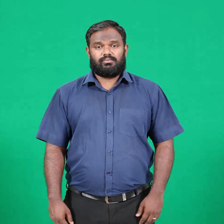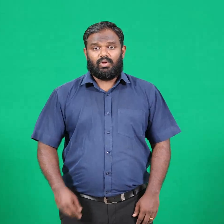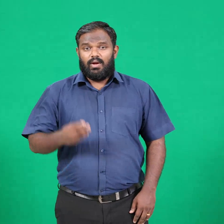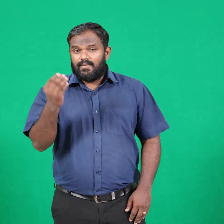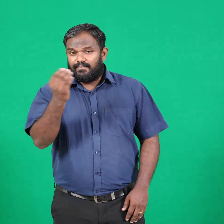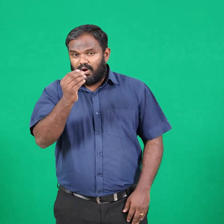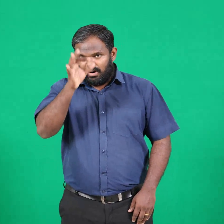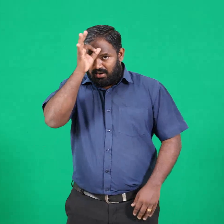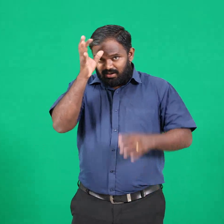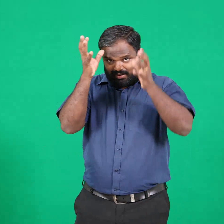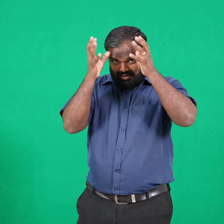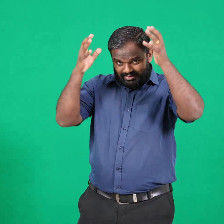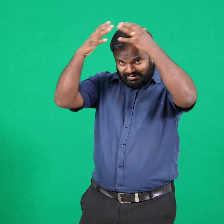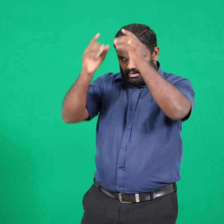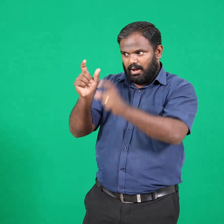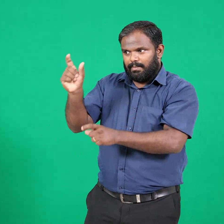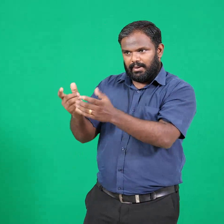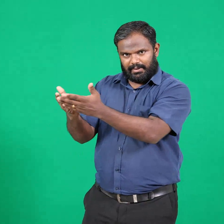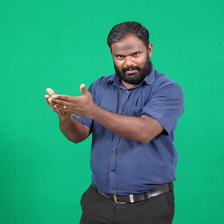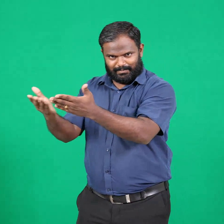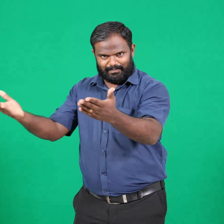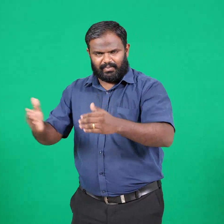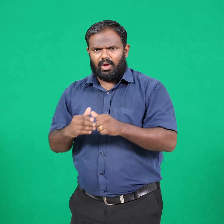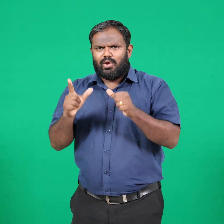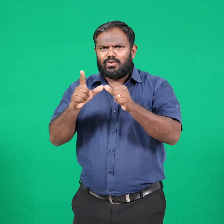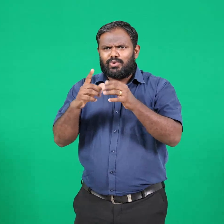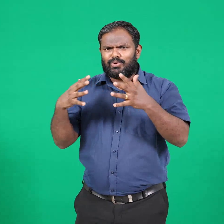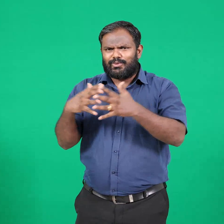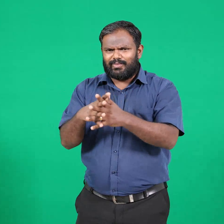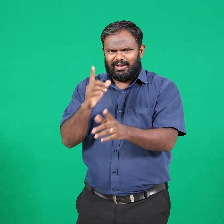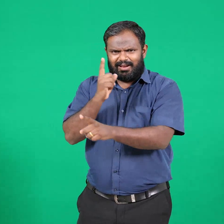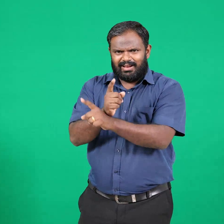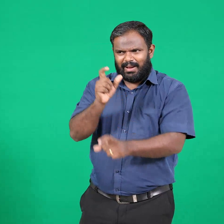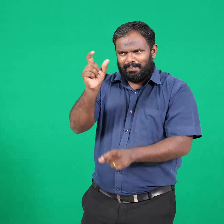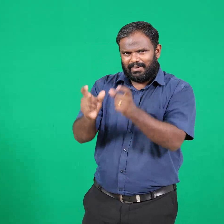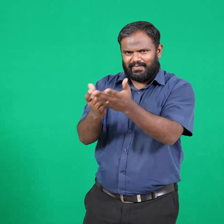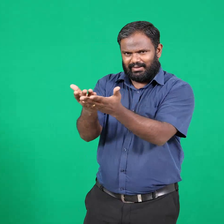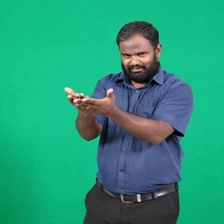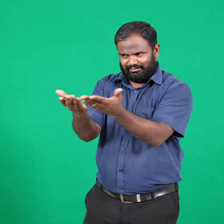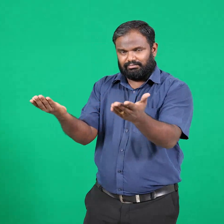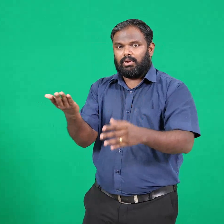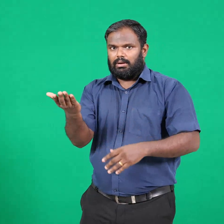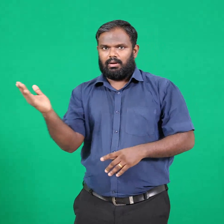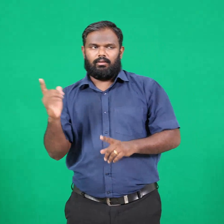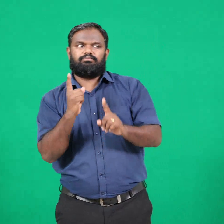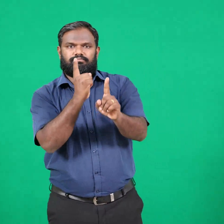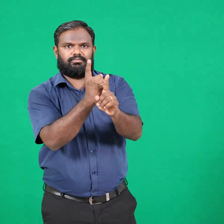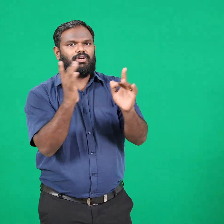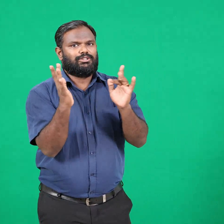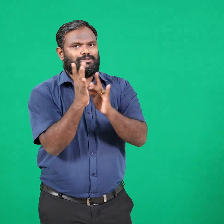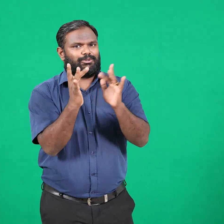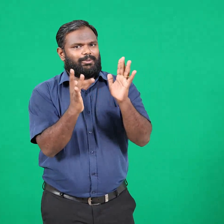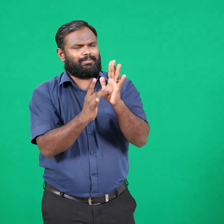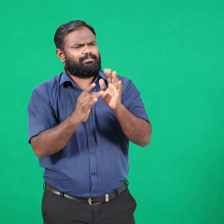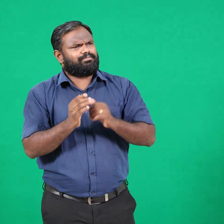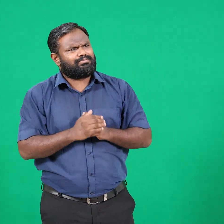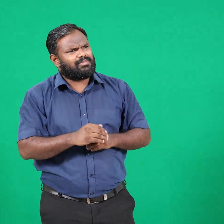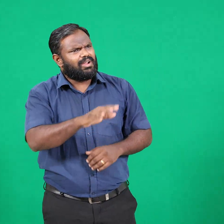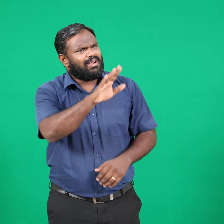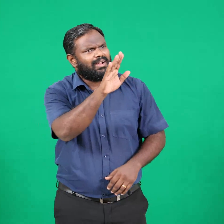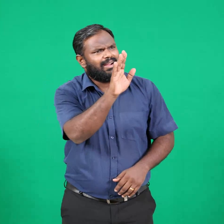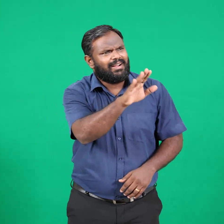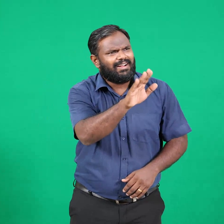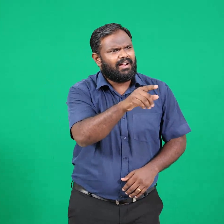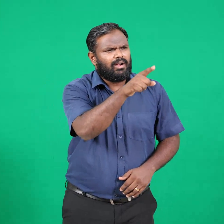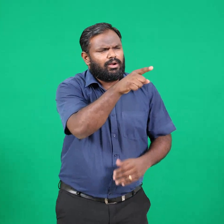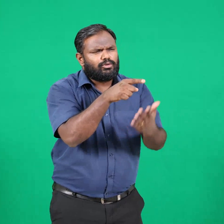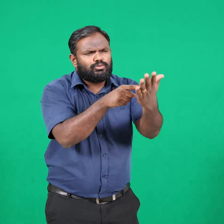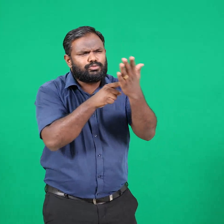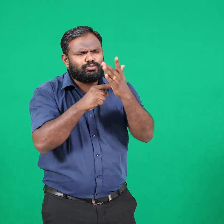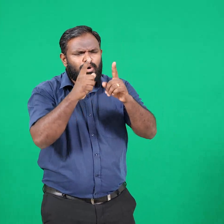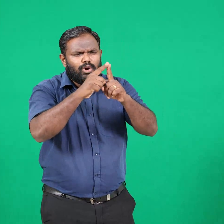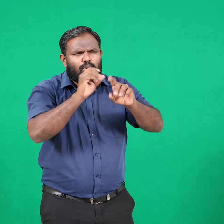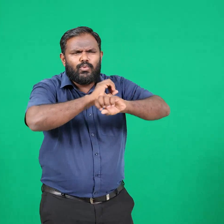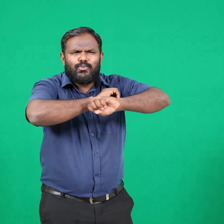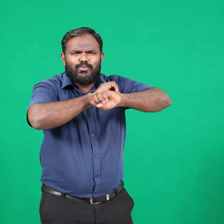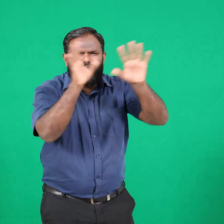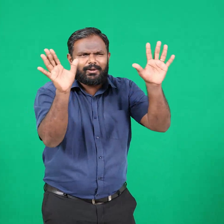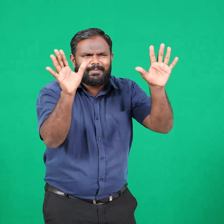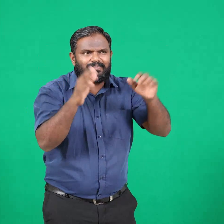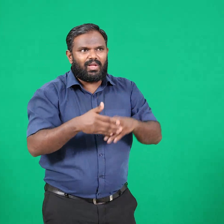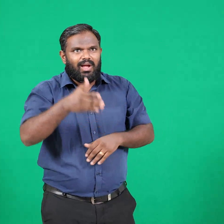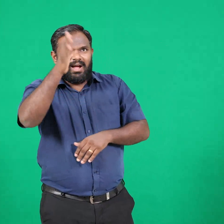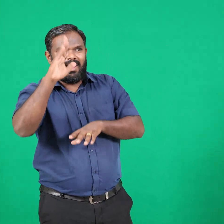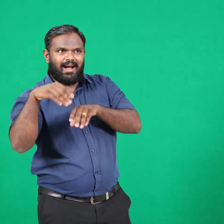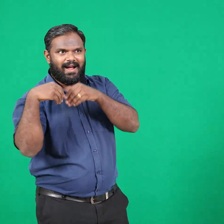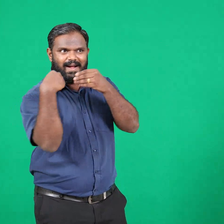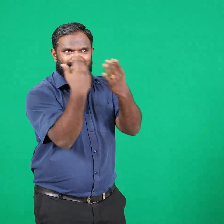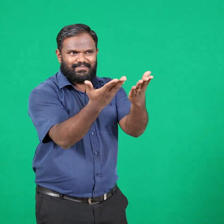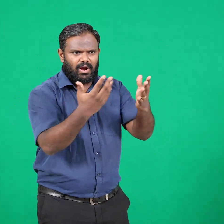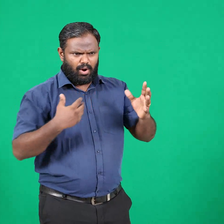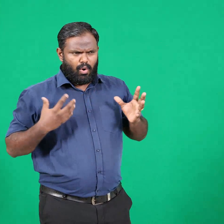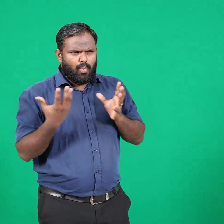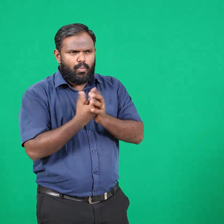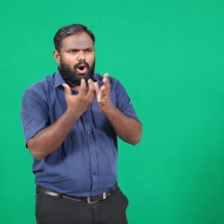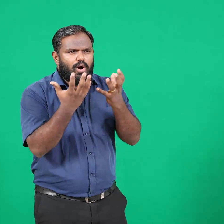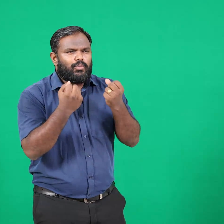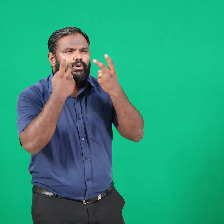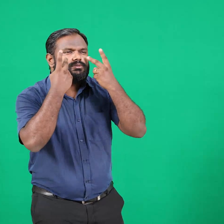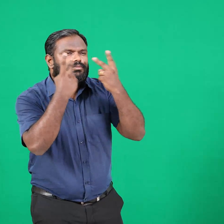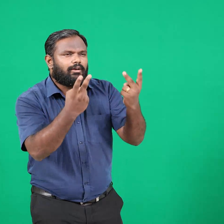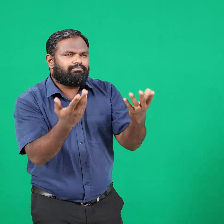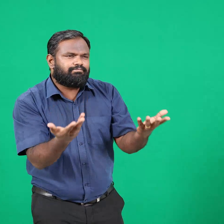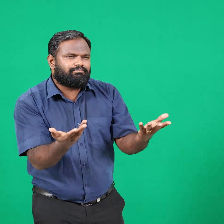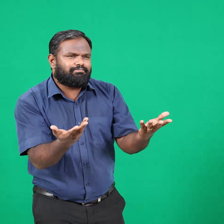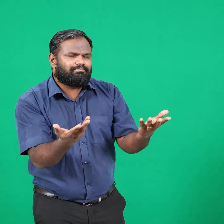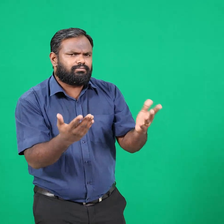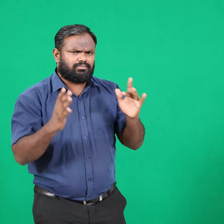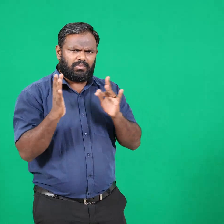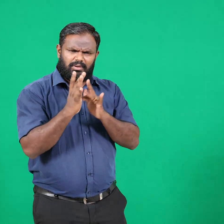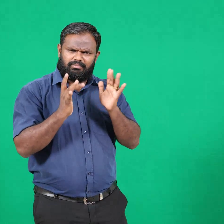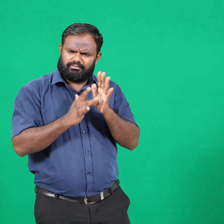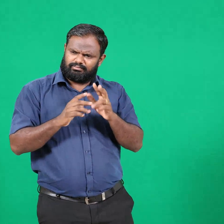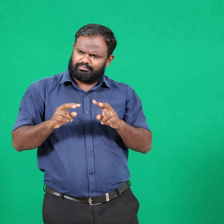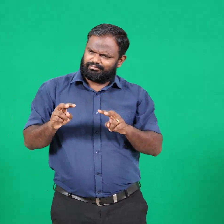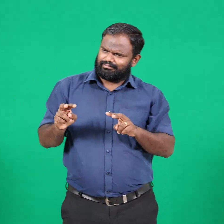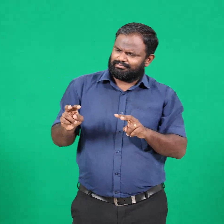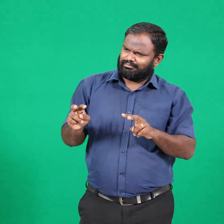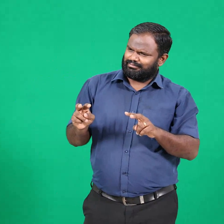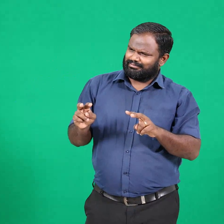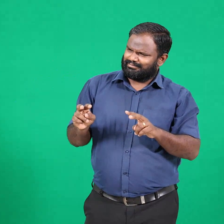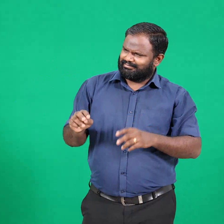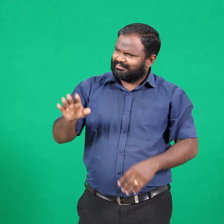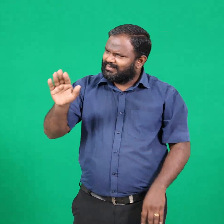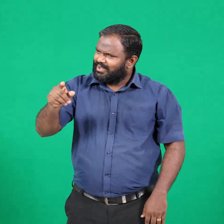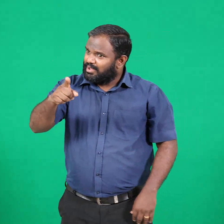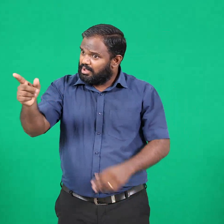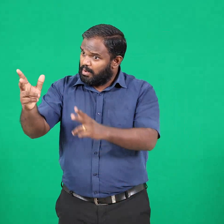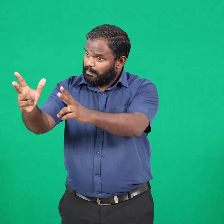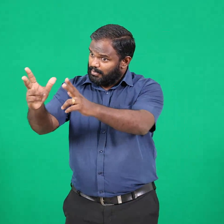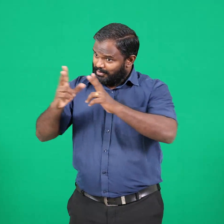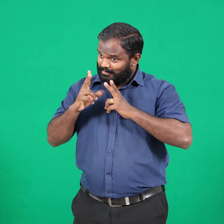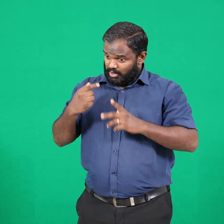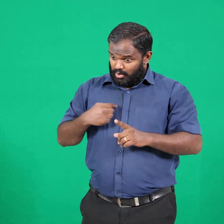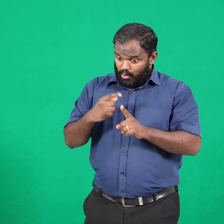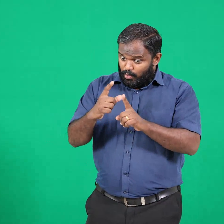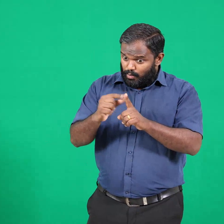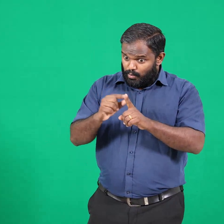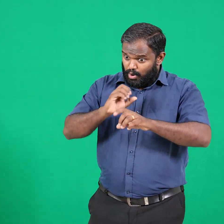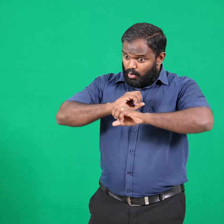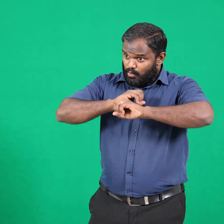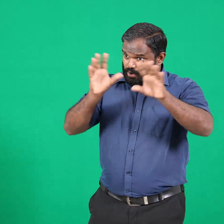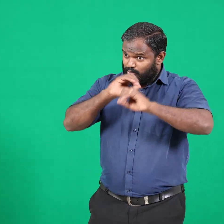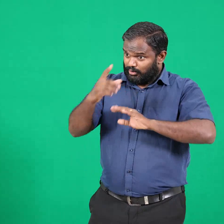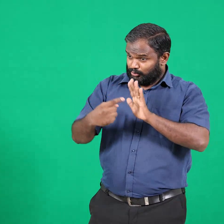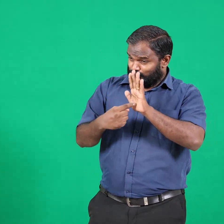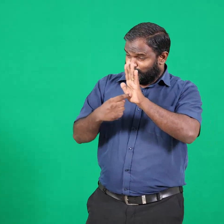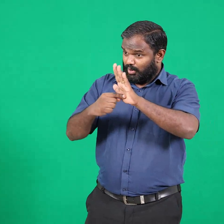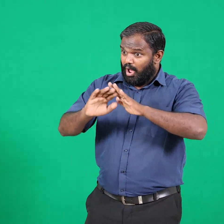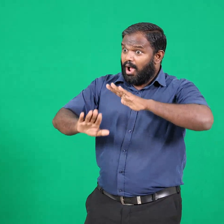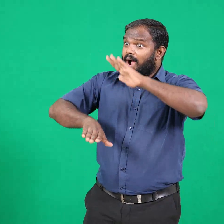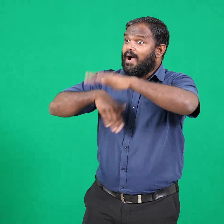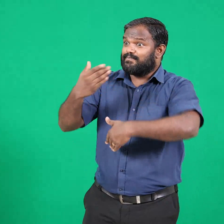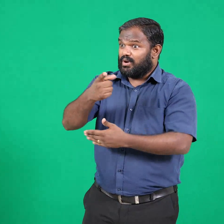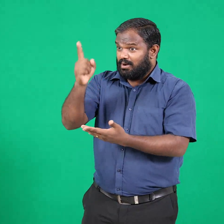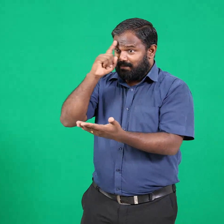Then some of the scribes and Pharisees said to Him, "Teacher, we want to see a sign from You."